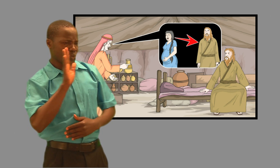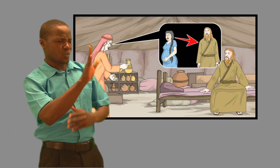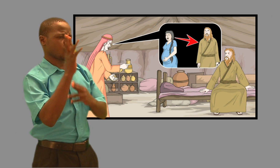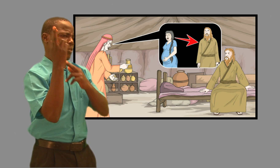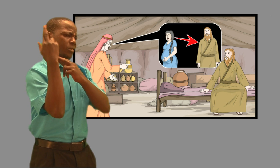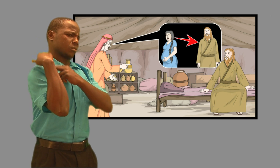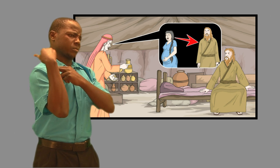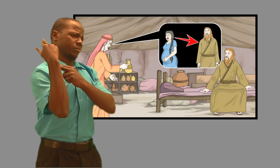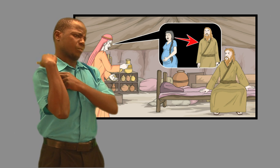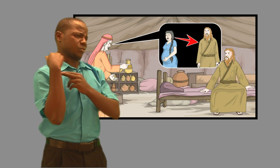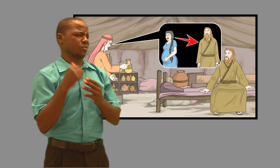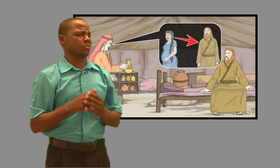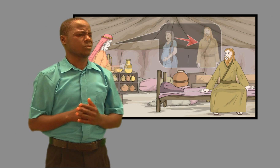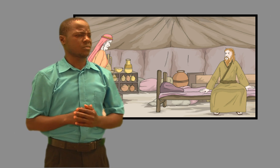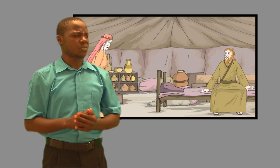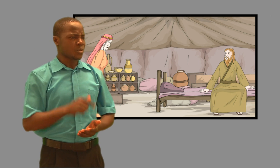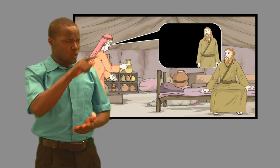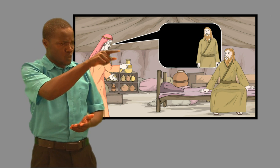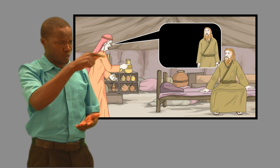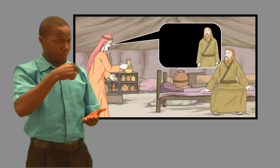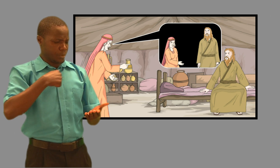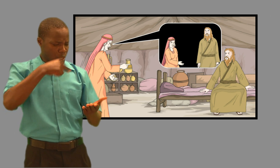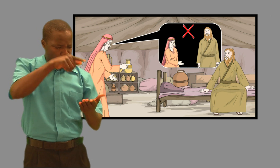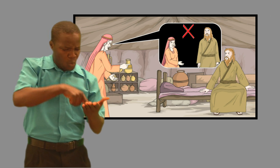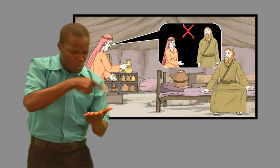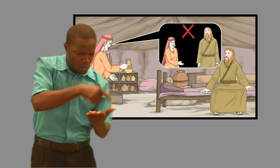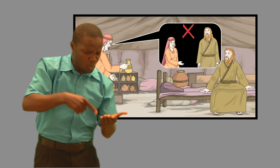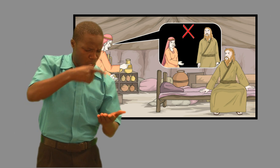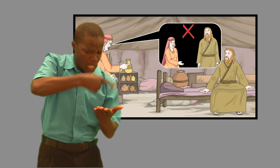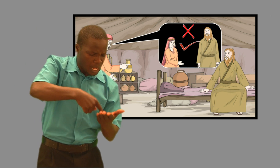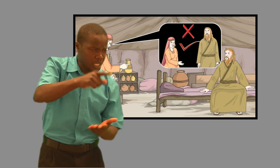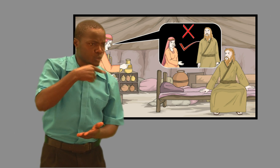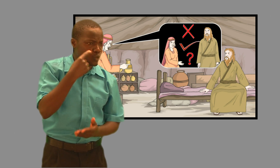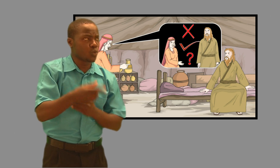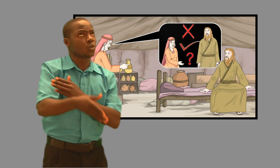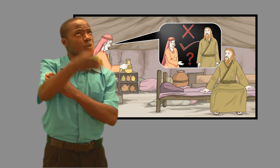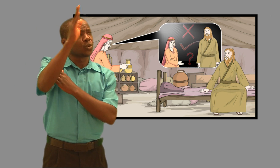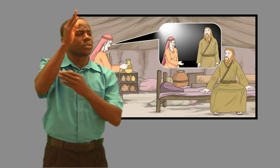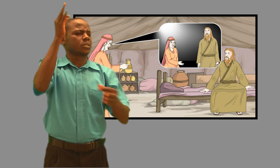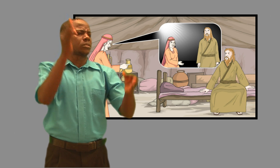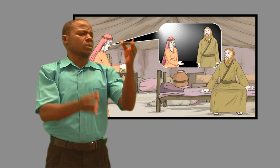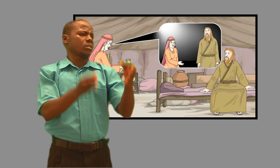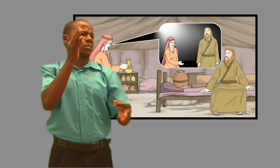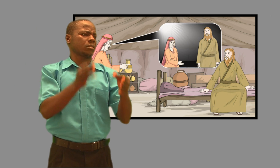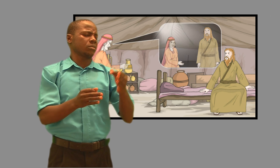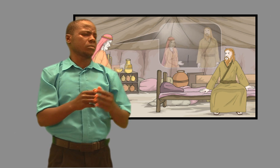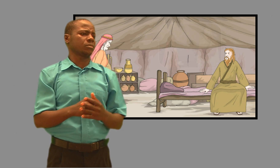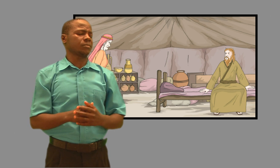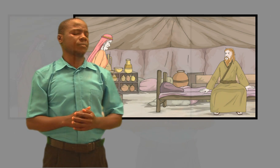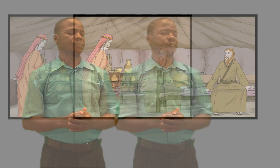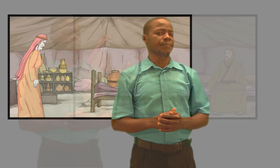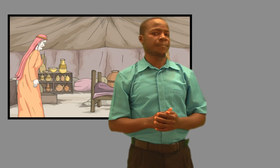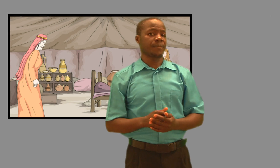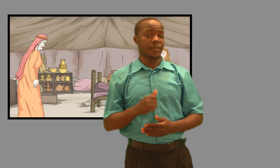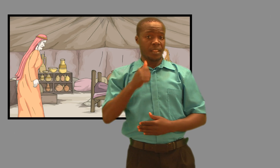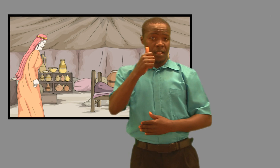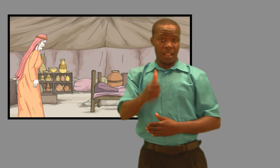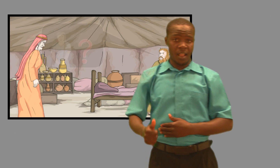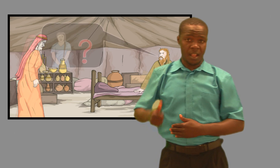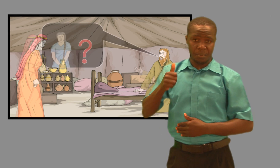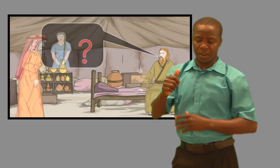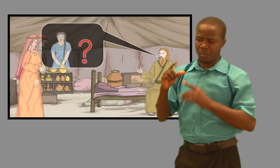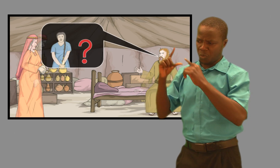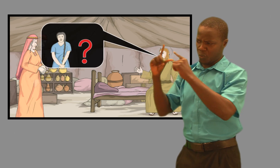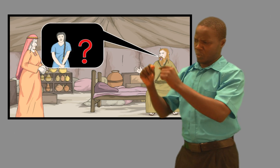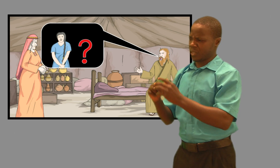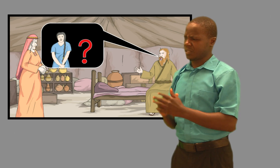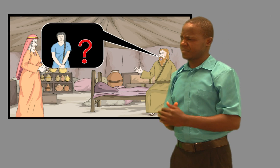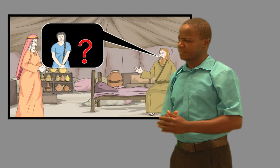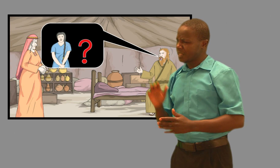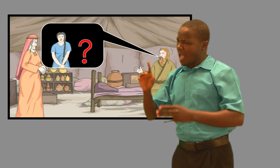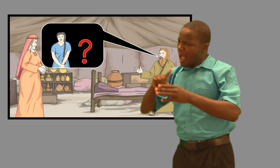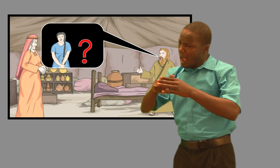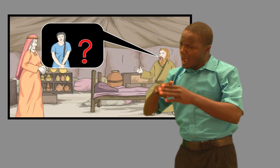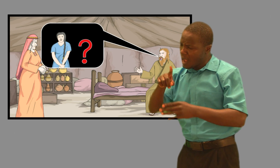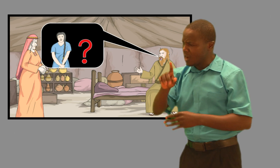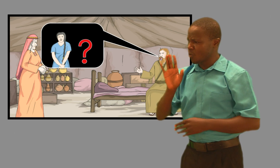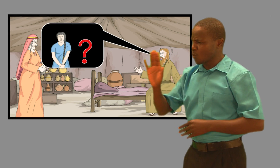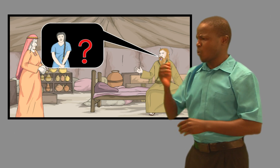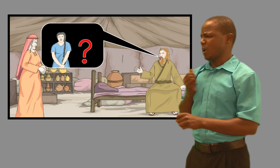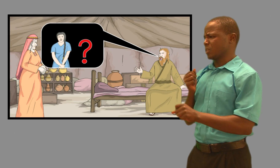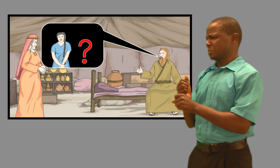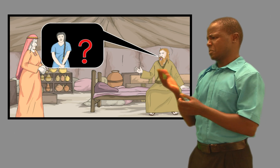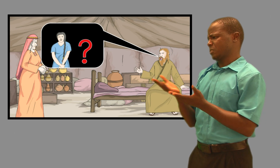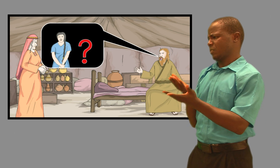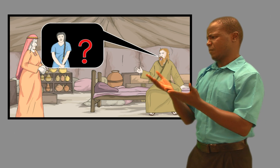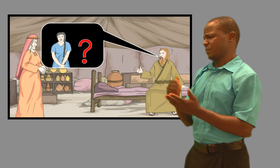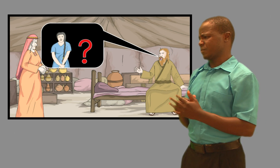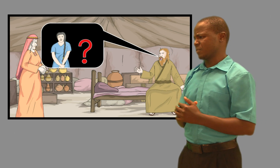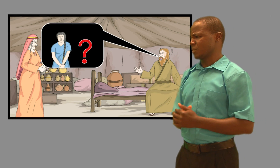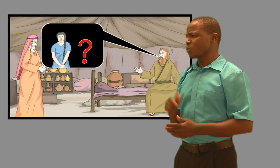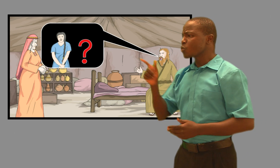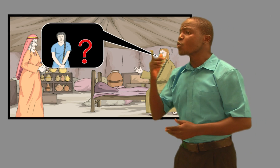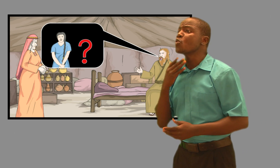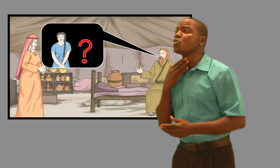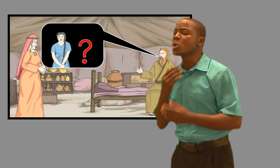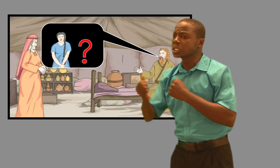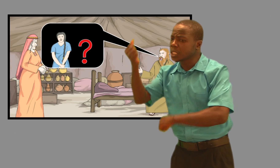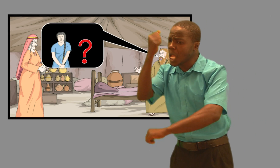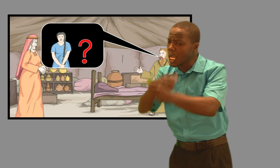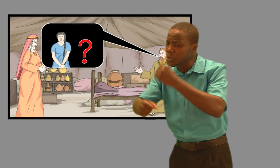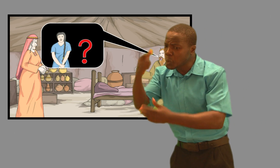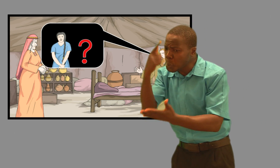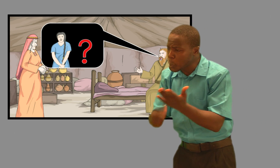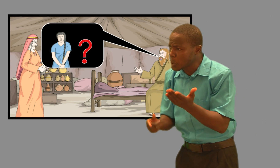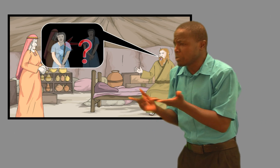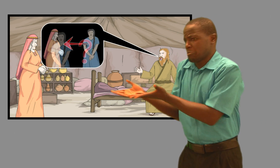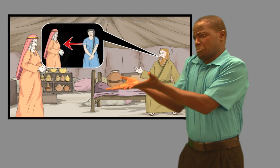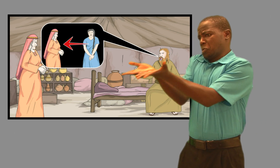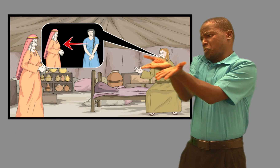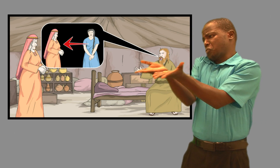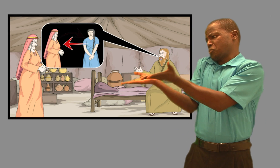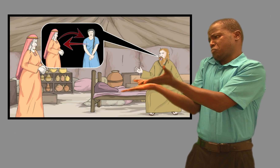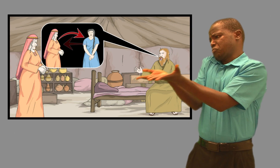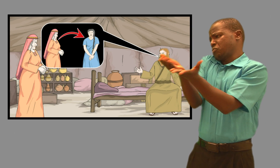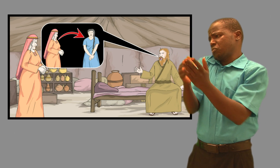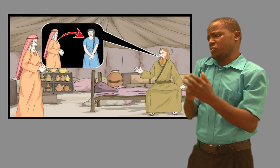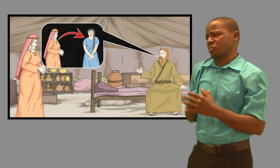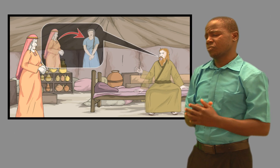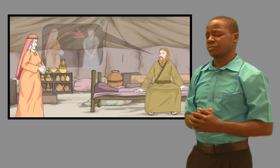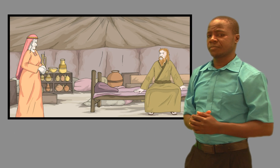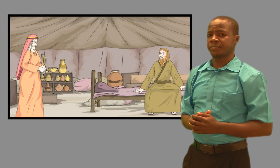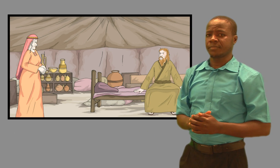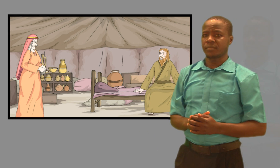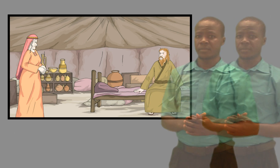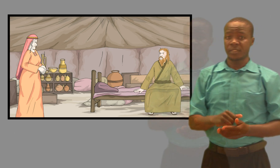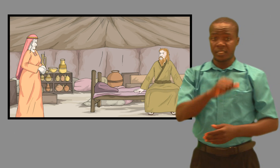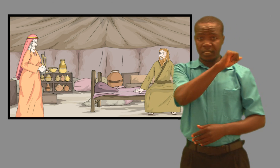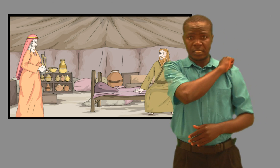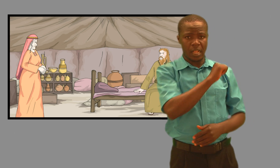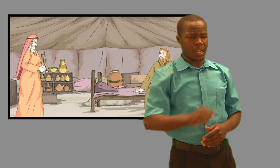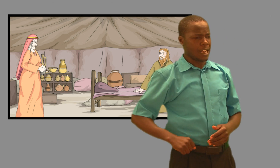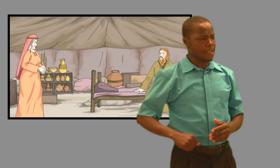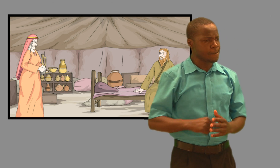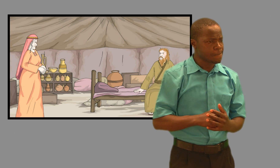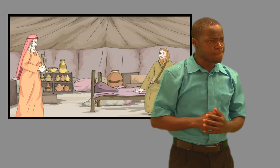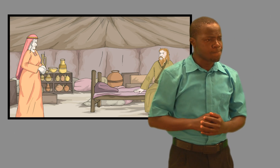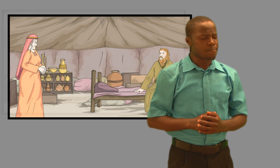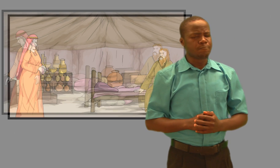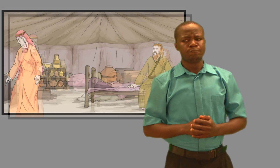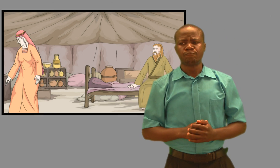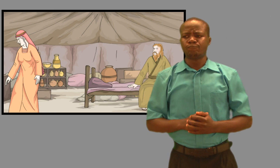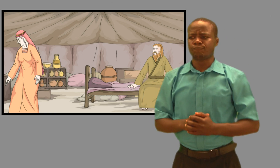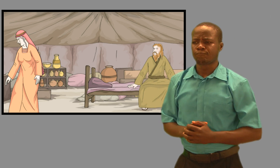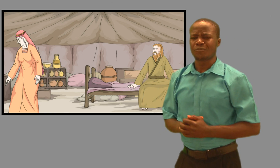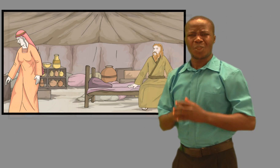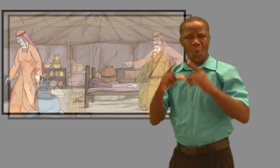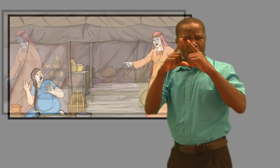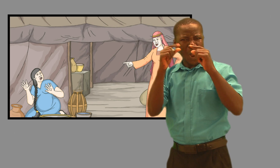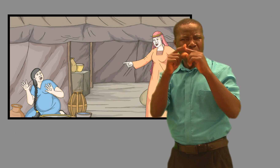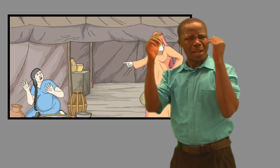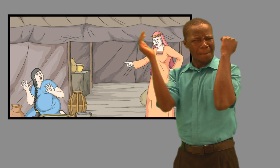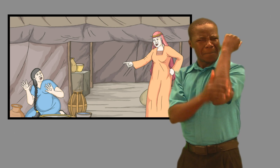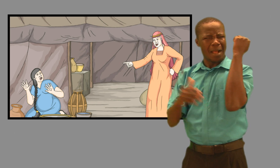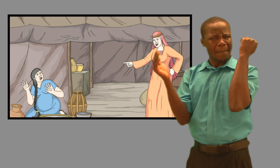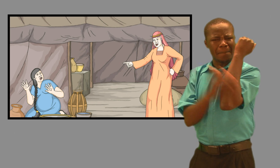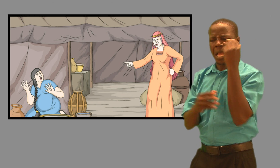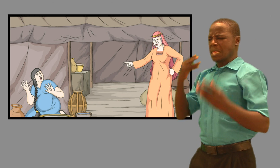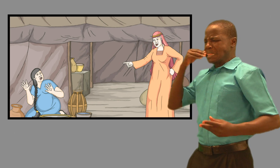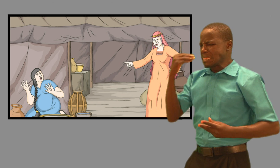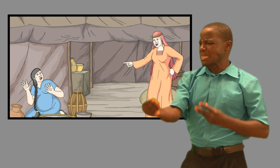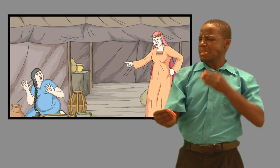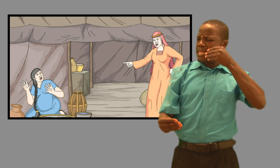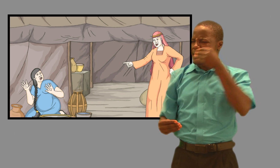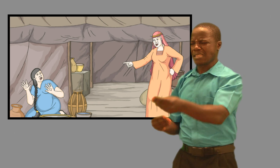May the LORD judge between you and me.” “Here,” said Abram, “your servant is in your hands. Do whatever you want with her.”